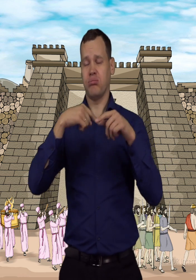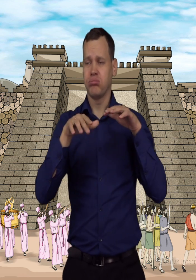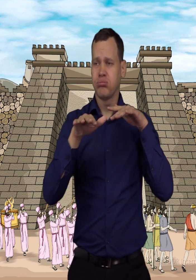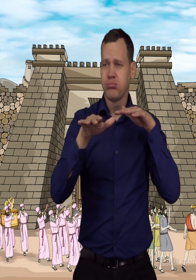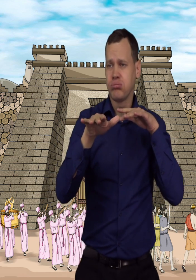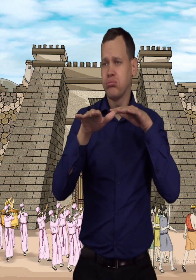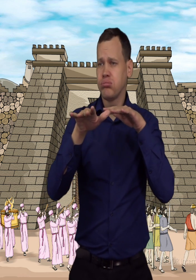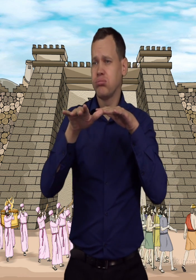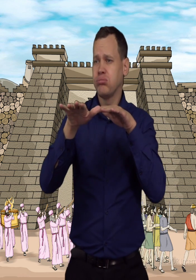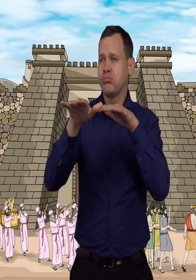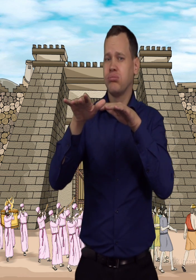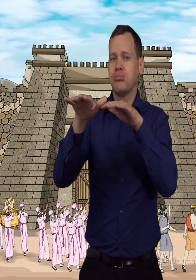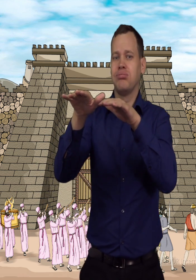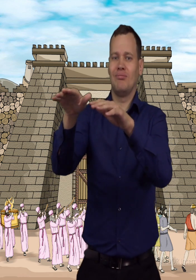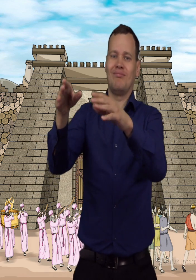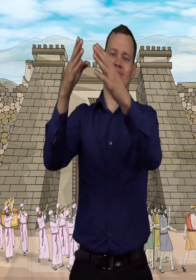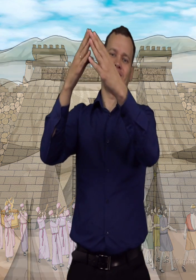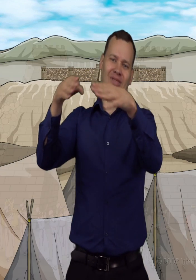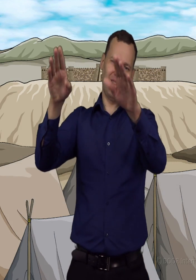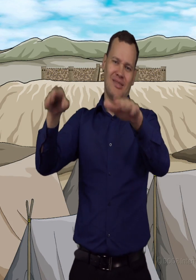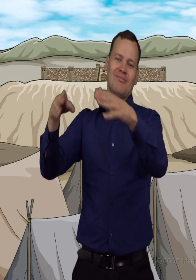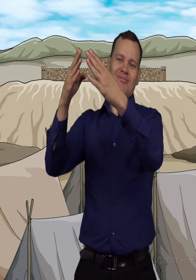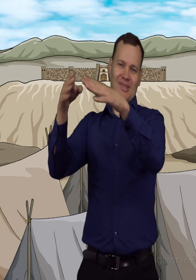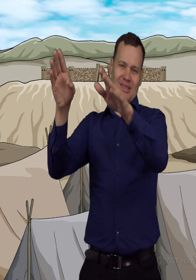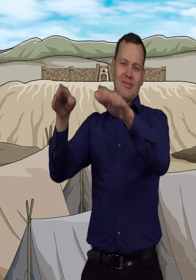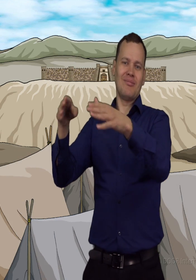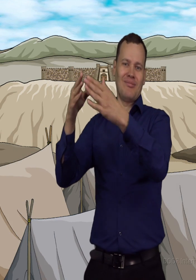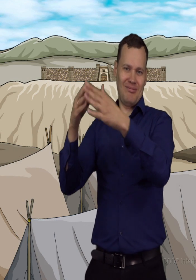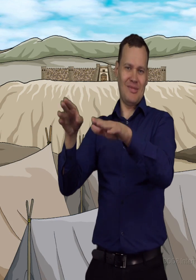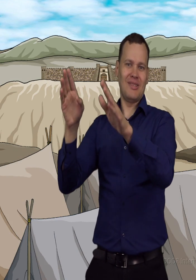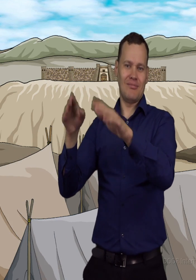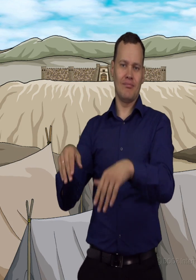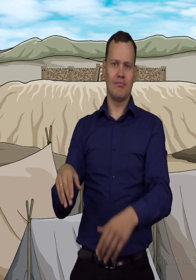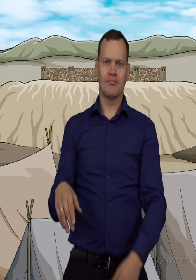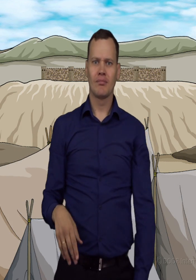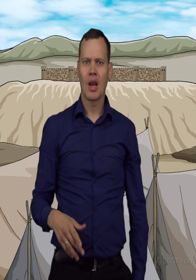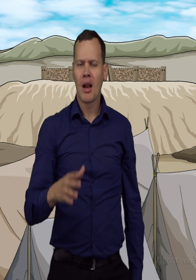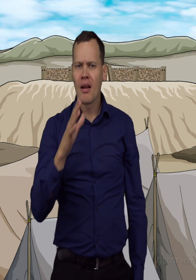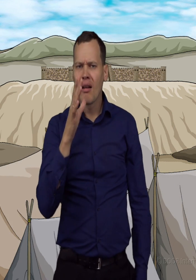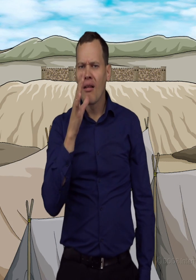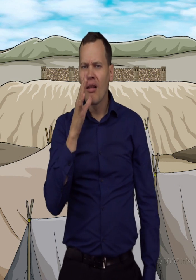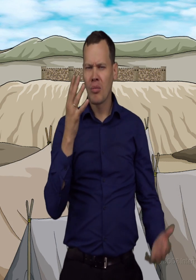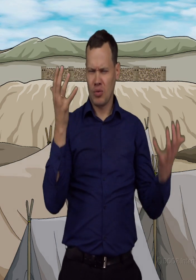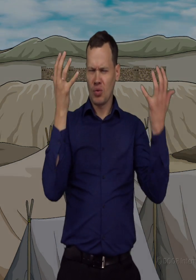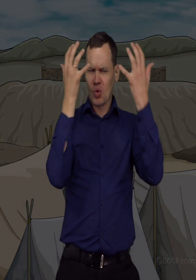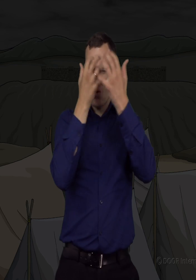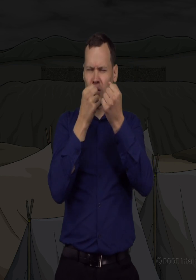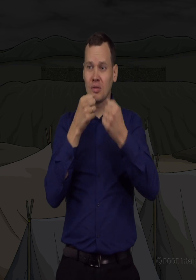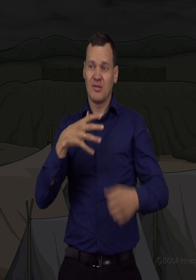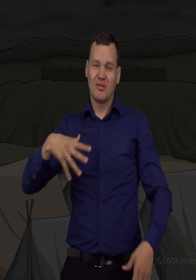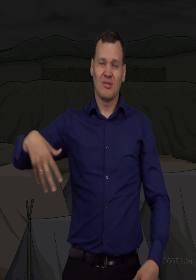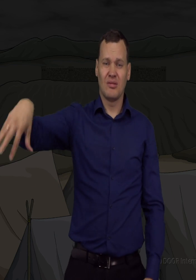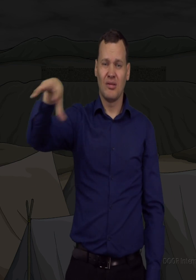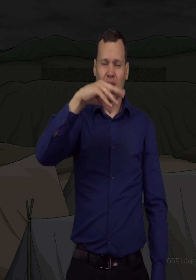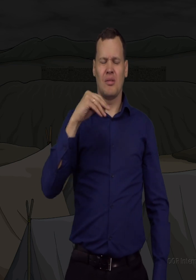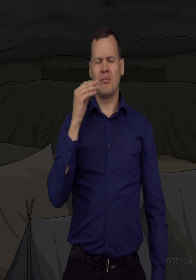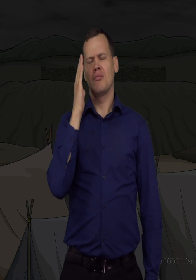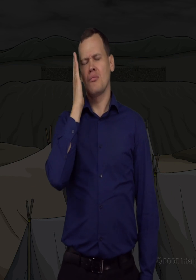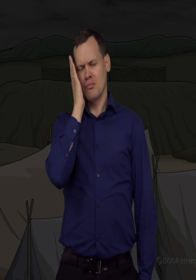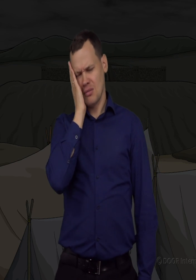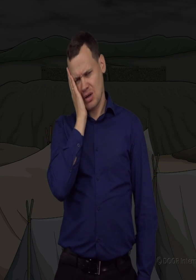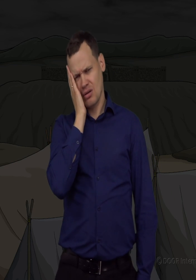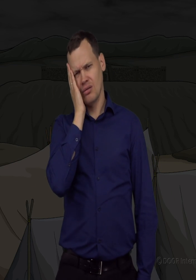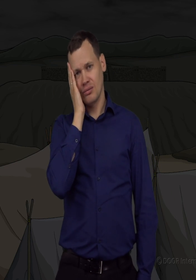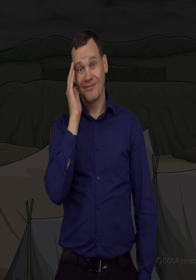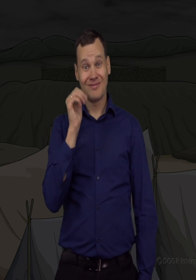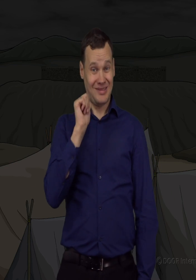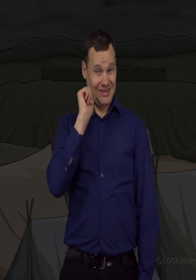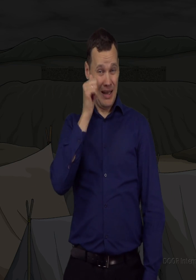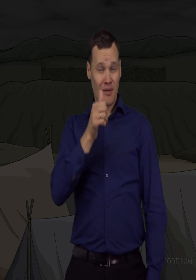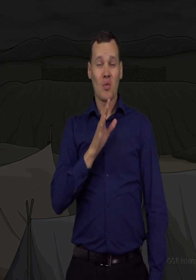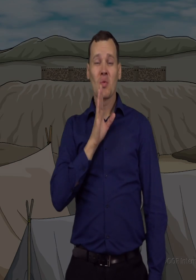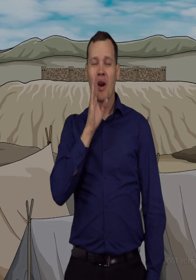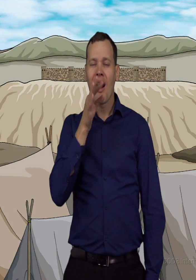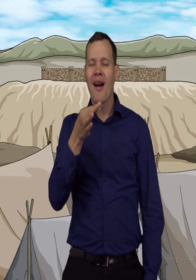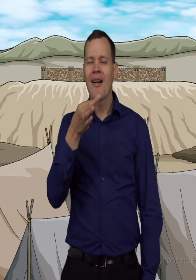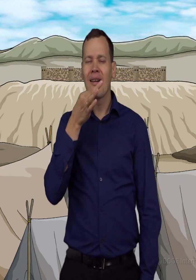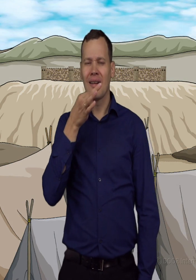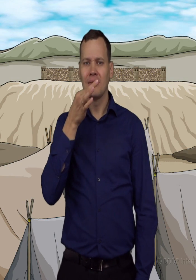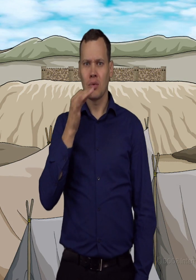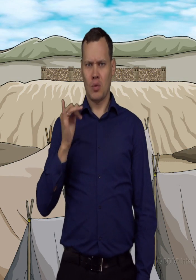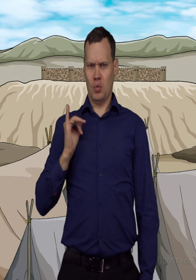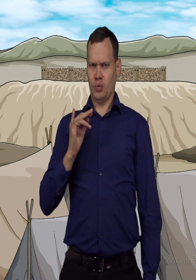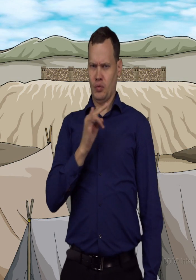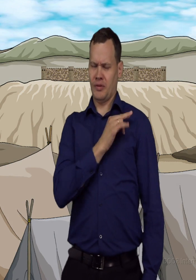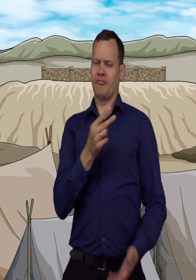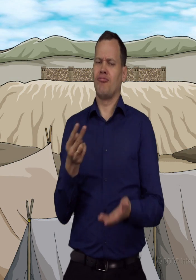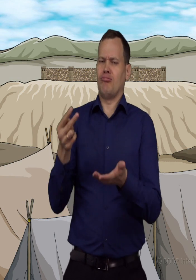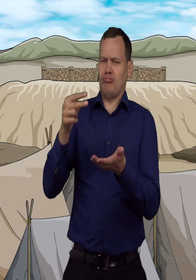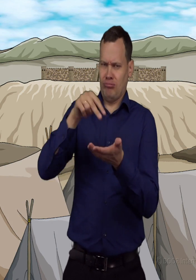And the people returned to the camp and spent the night there.